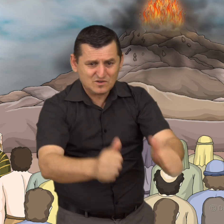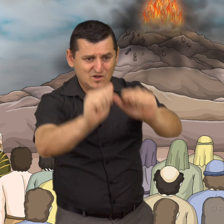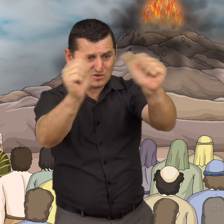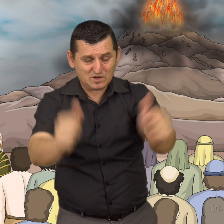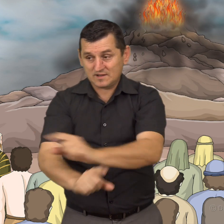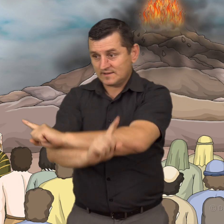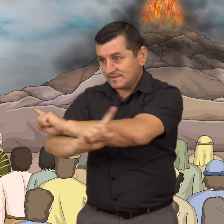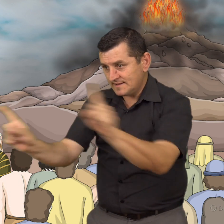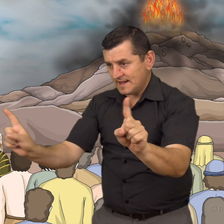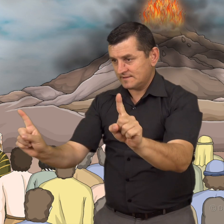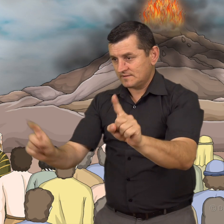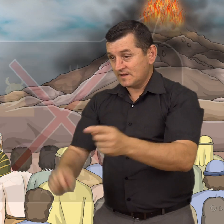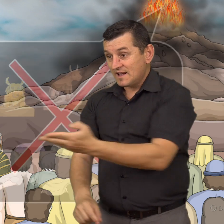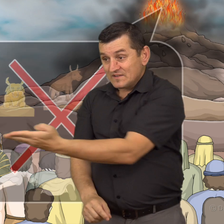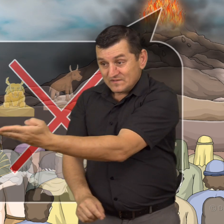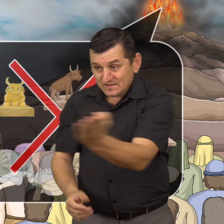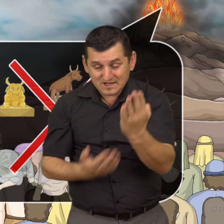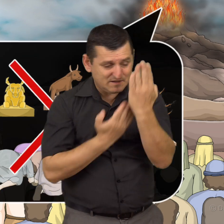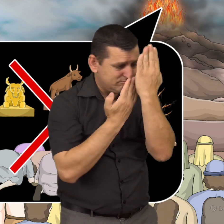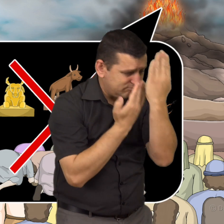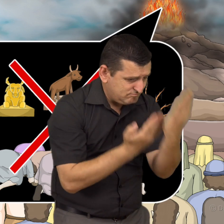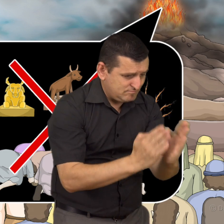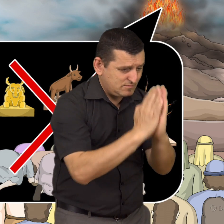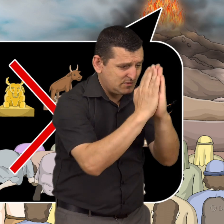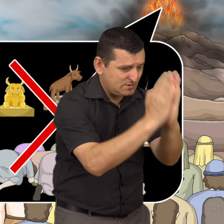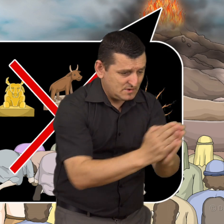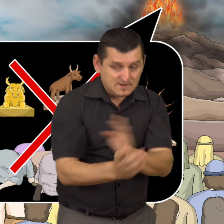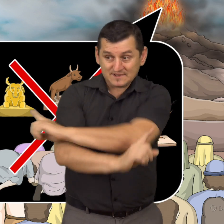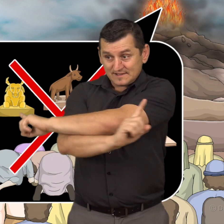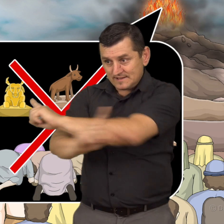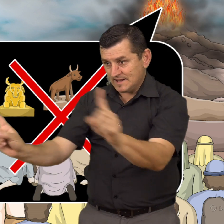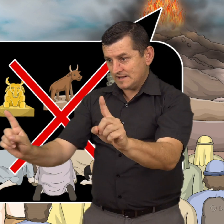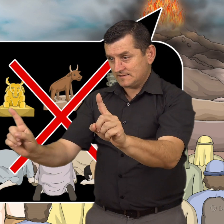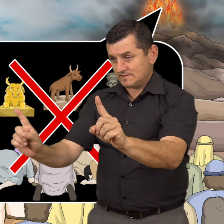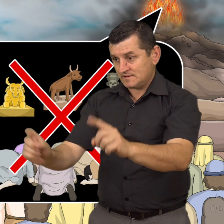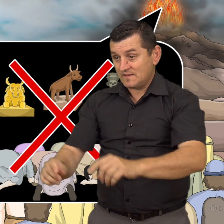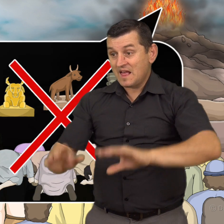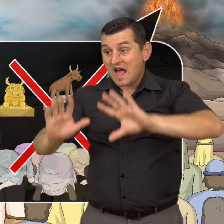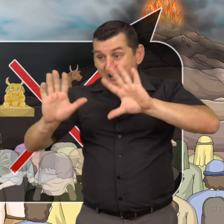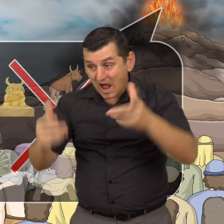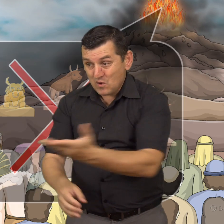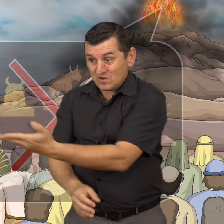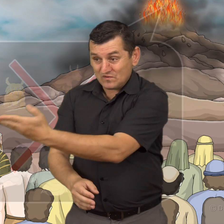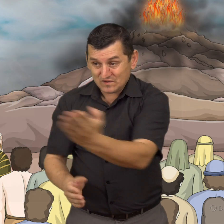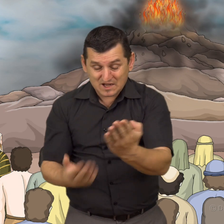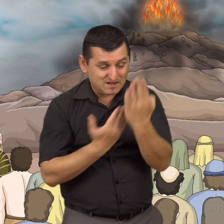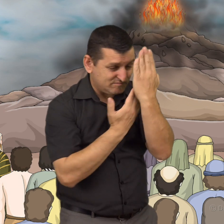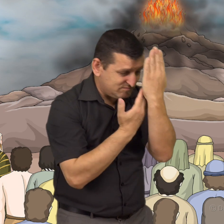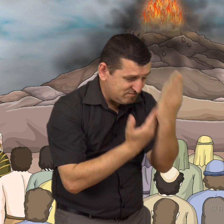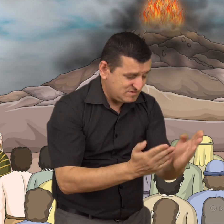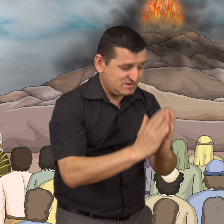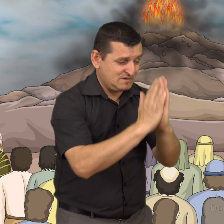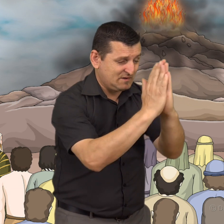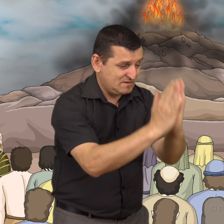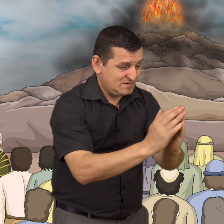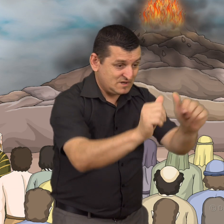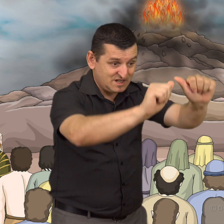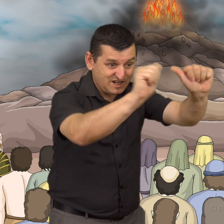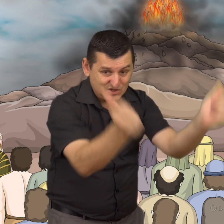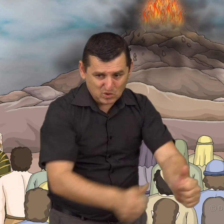You shall not bow down to them or worship them;